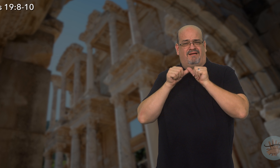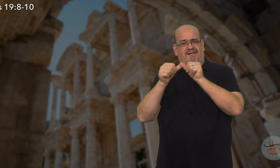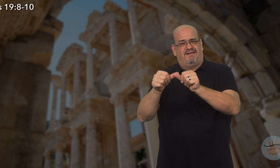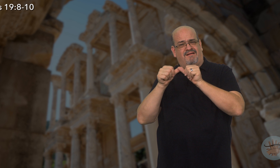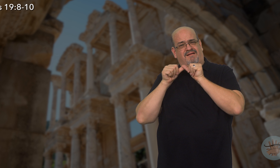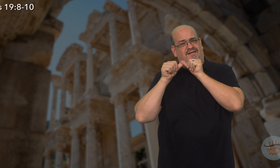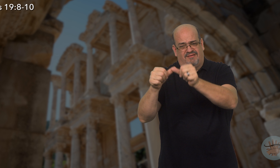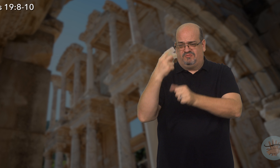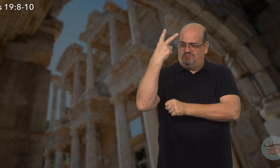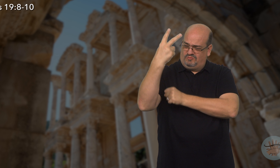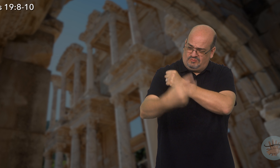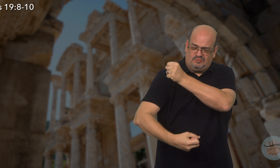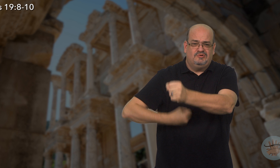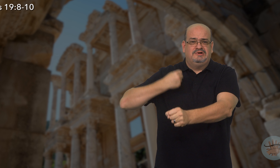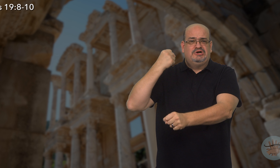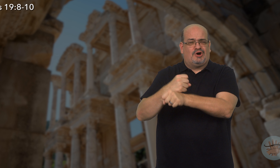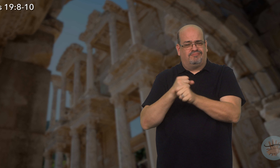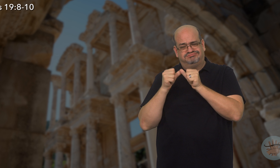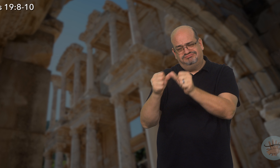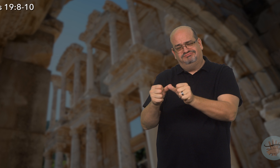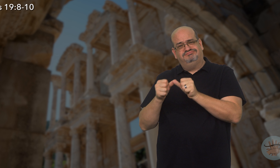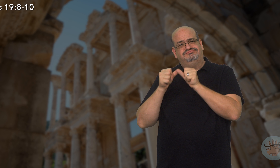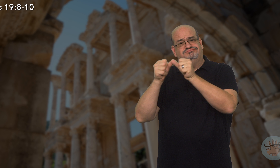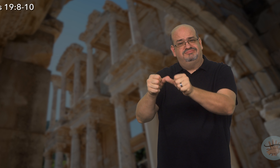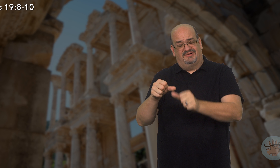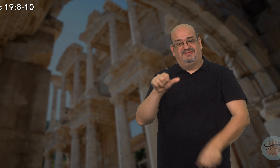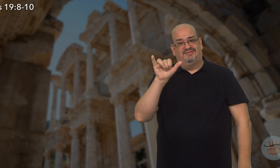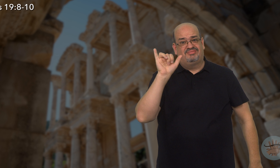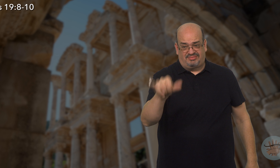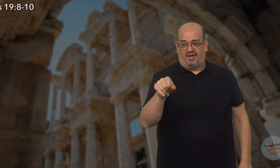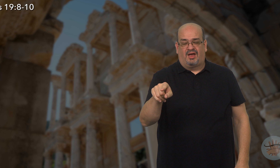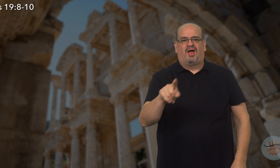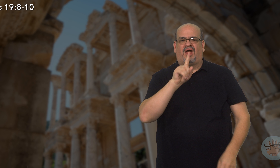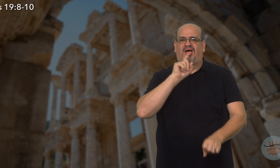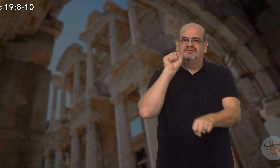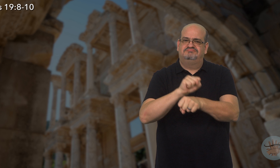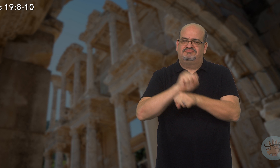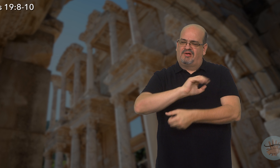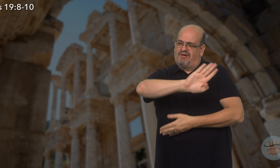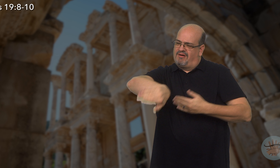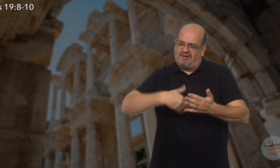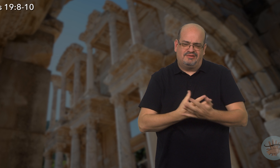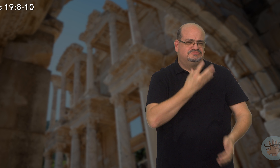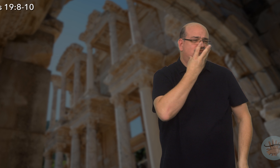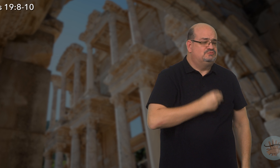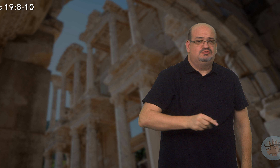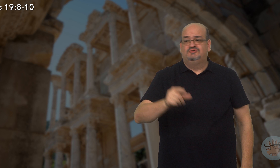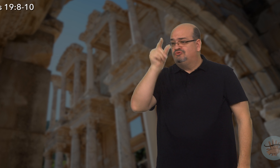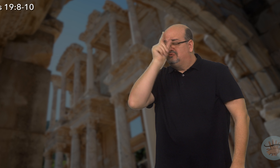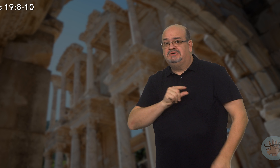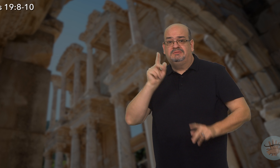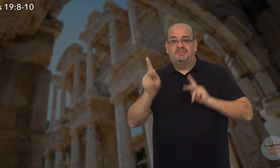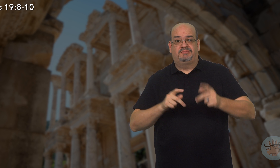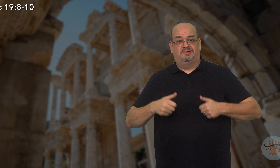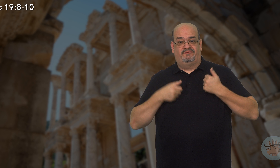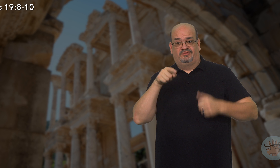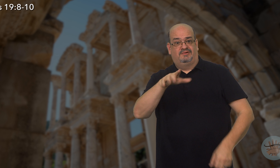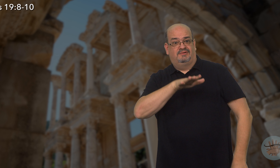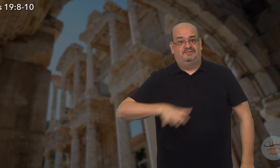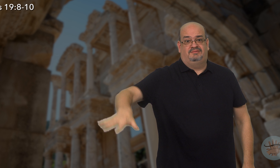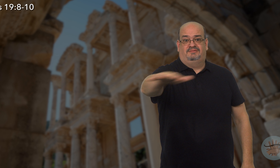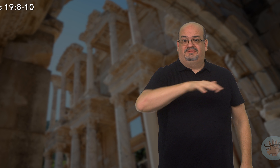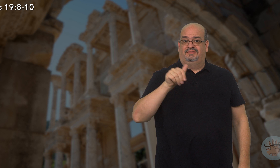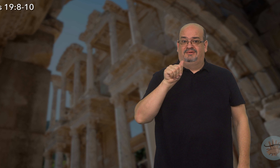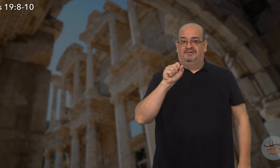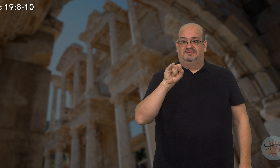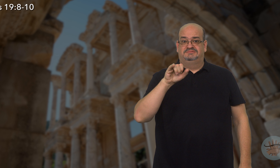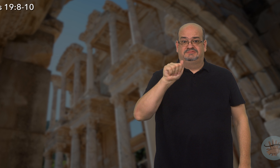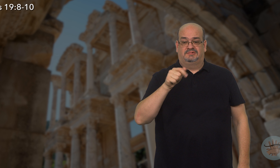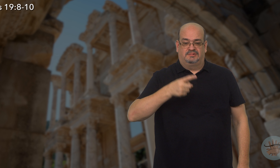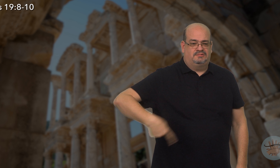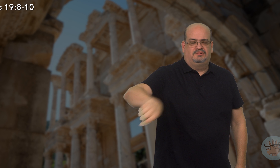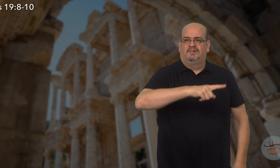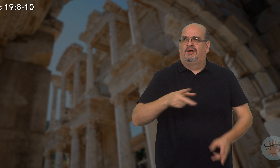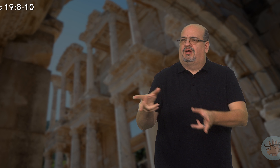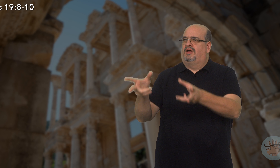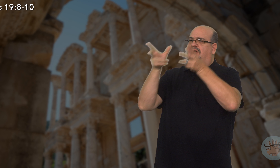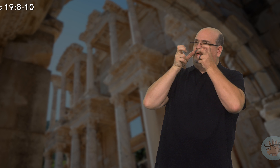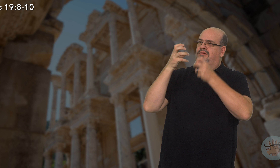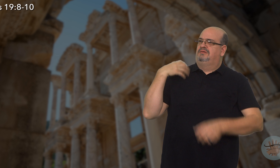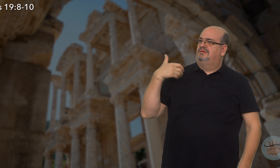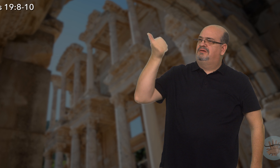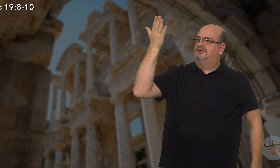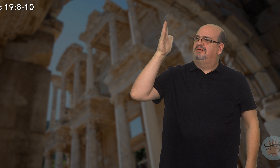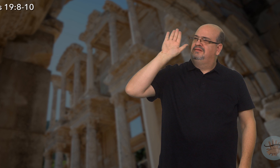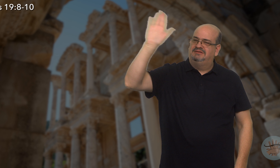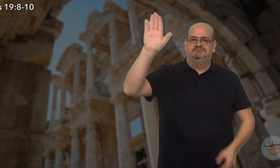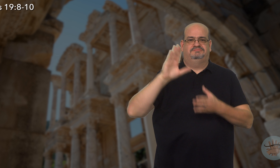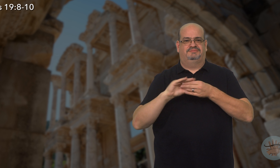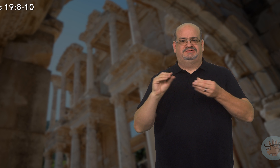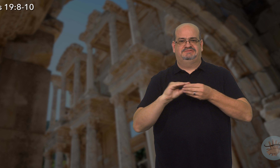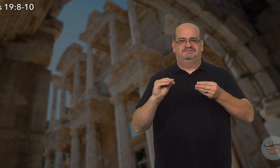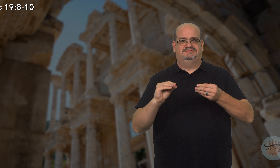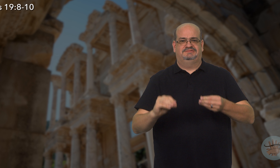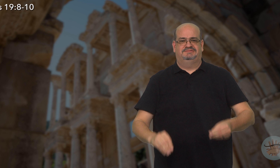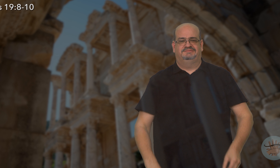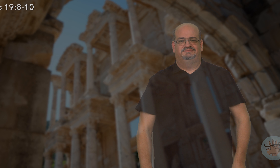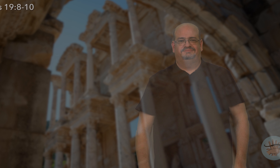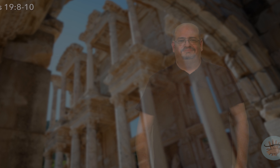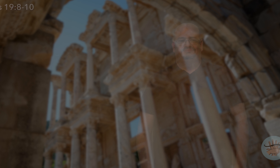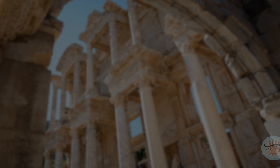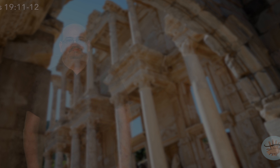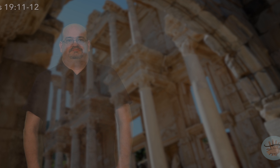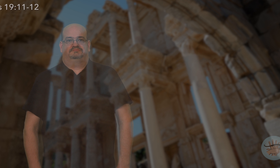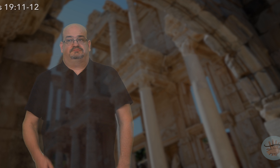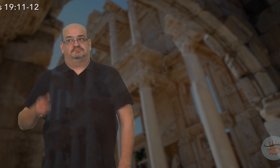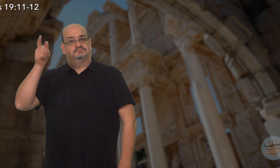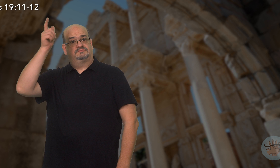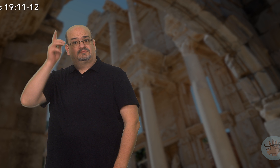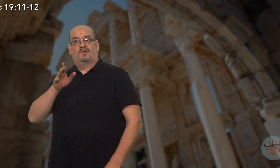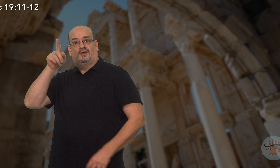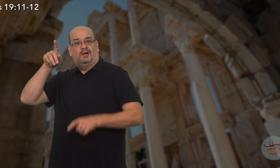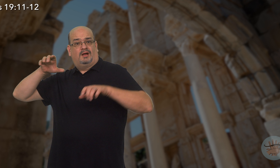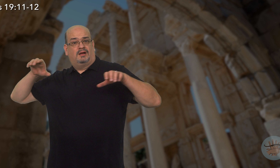This continued for two years, so that everyone who lived in the province of Asia, Jews and Greeks alike, heard the word of the Lord.